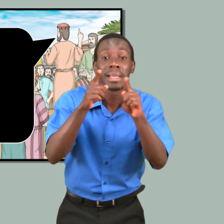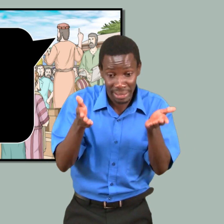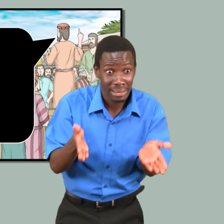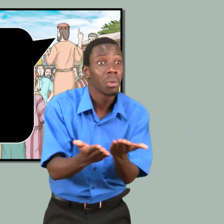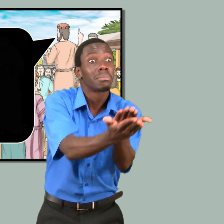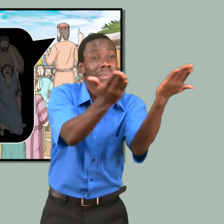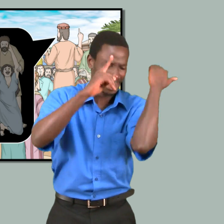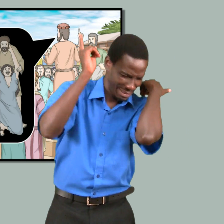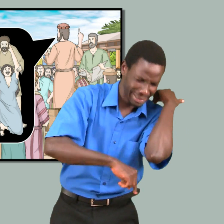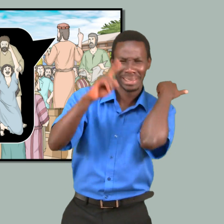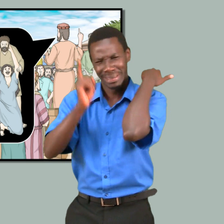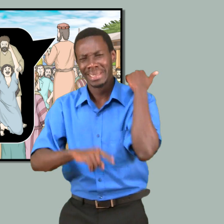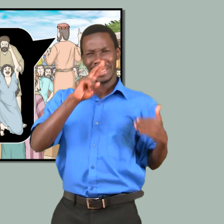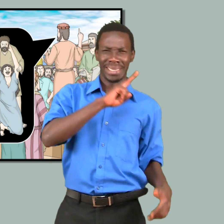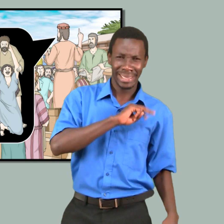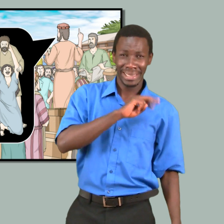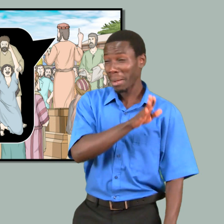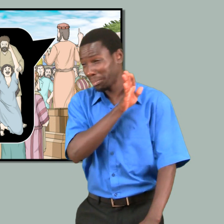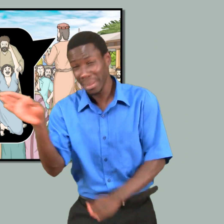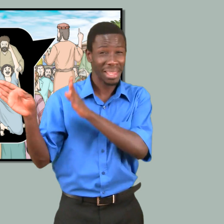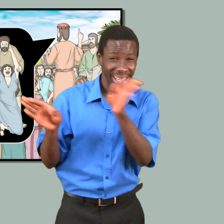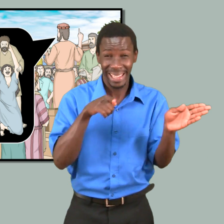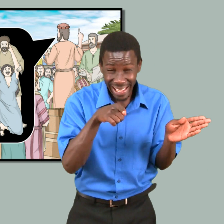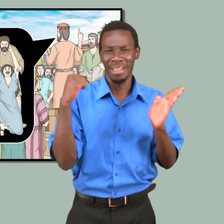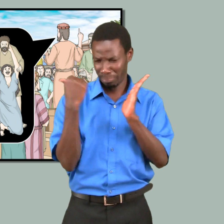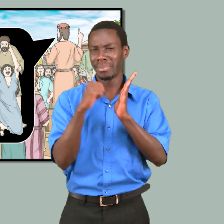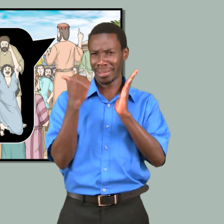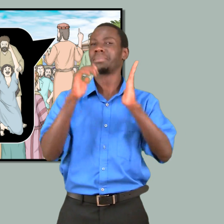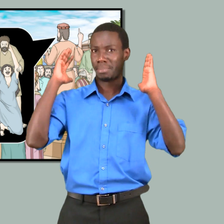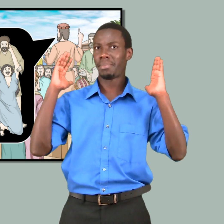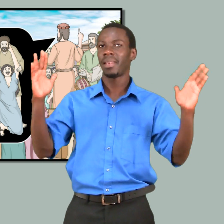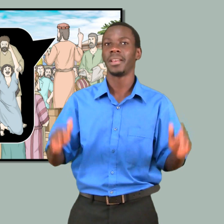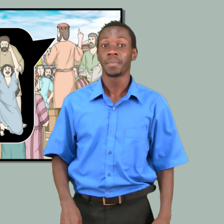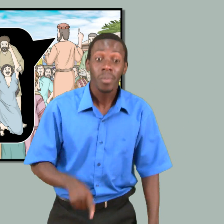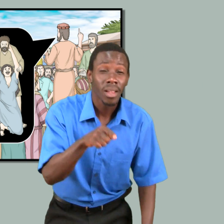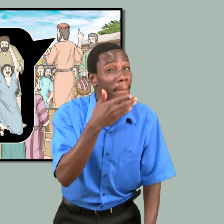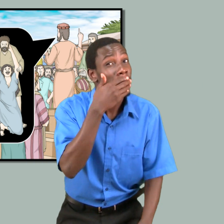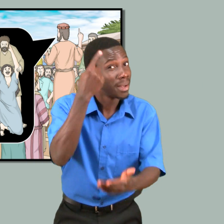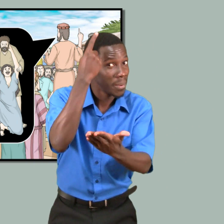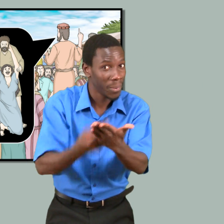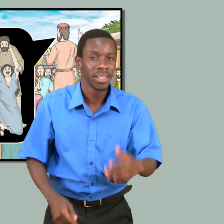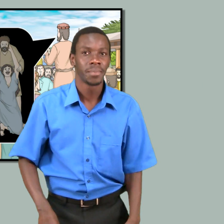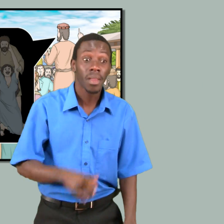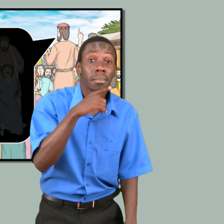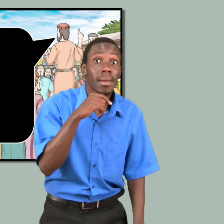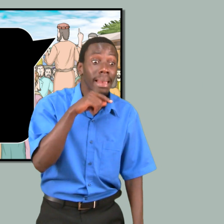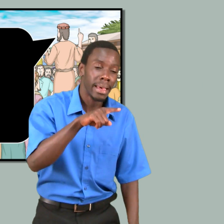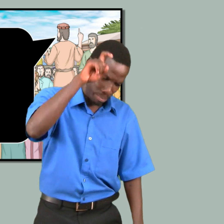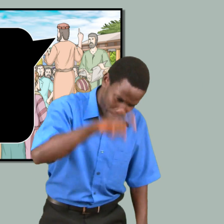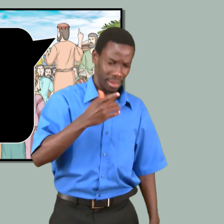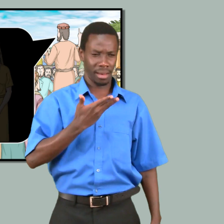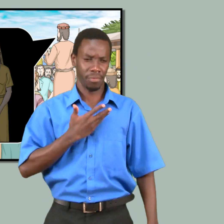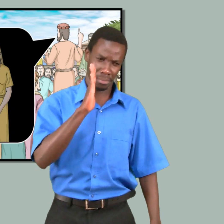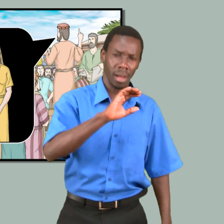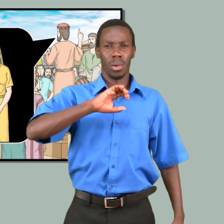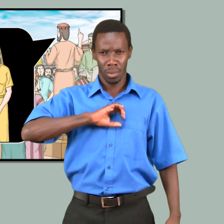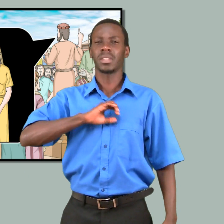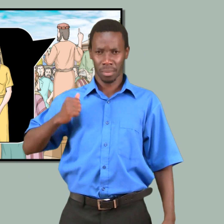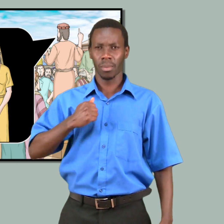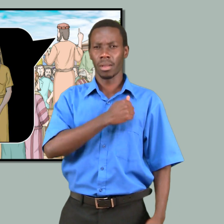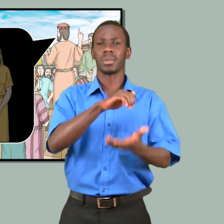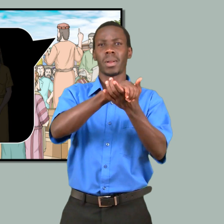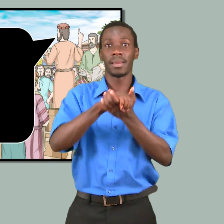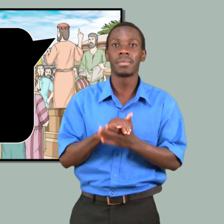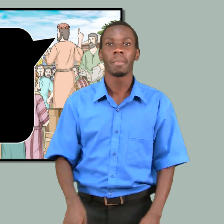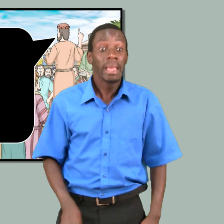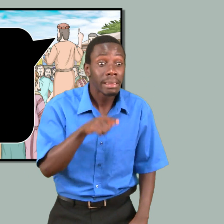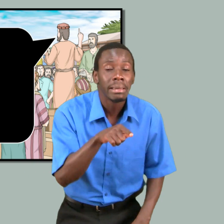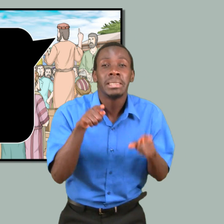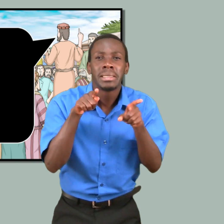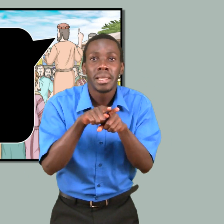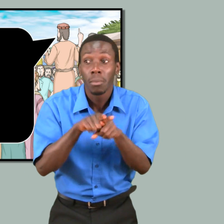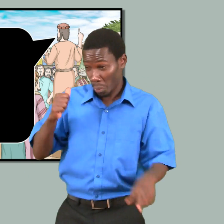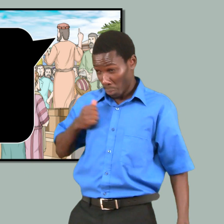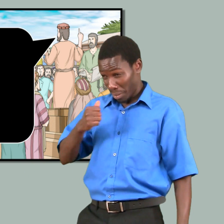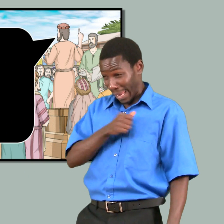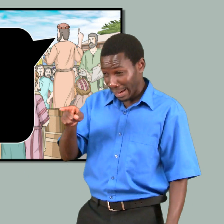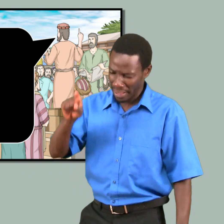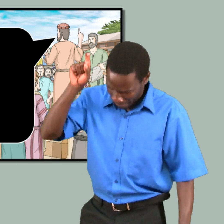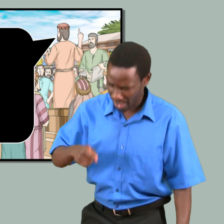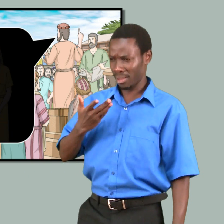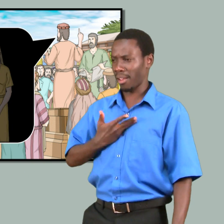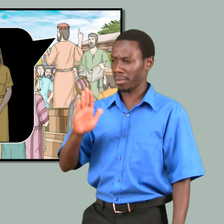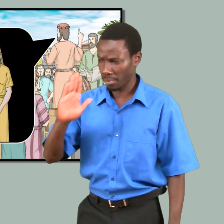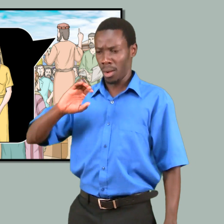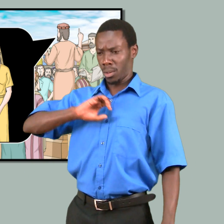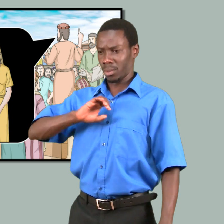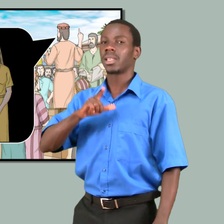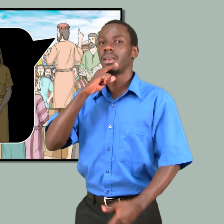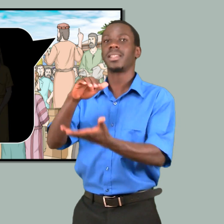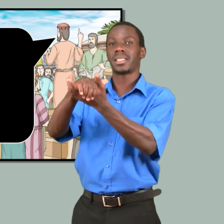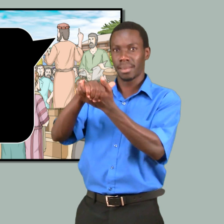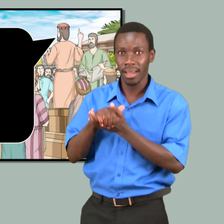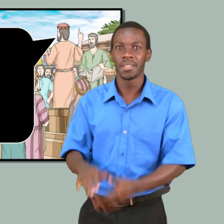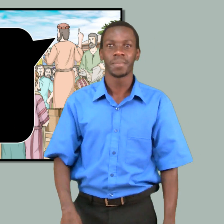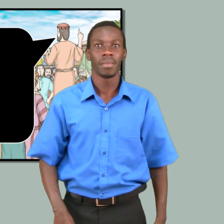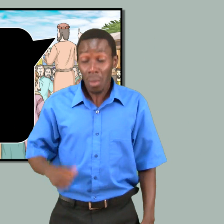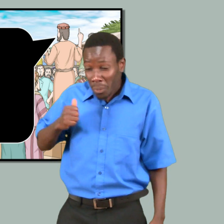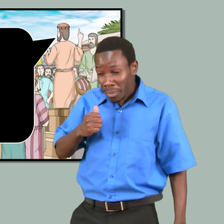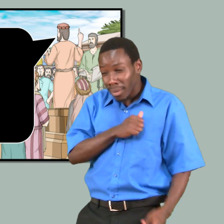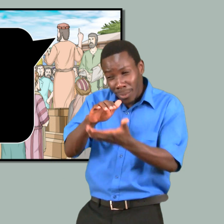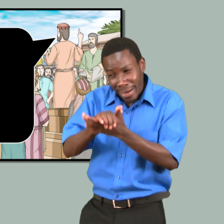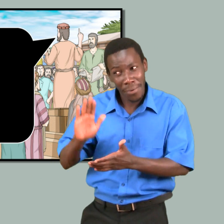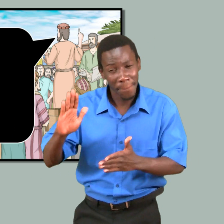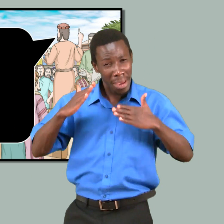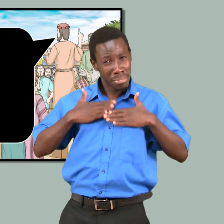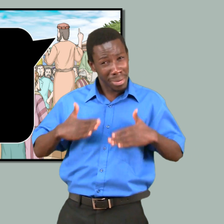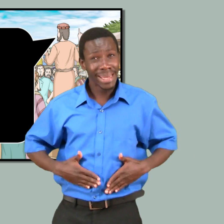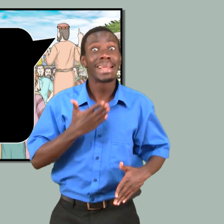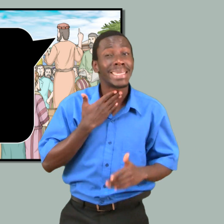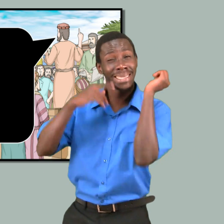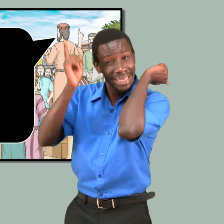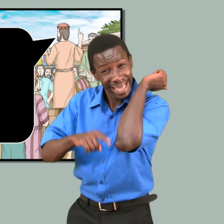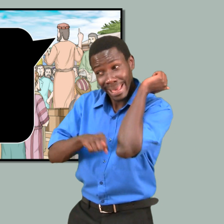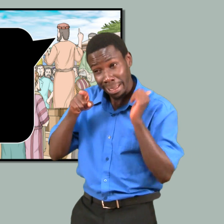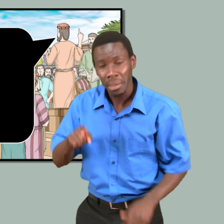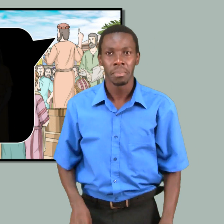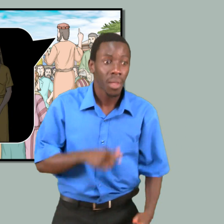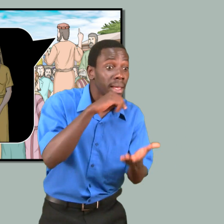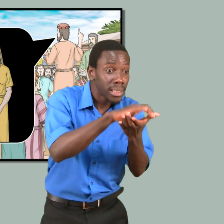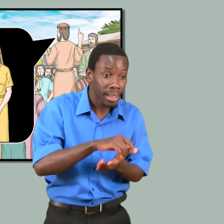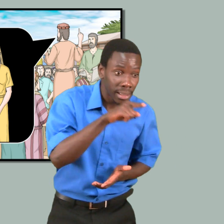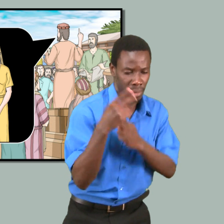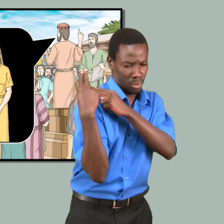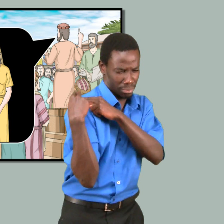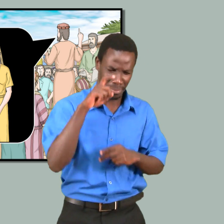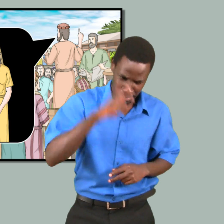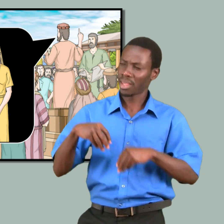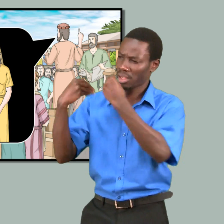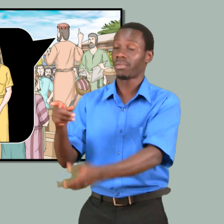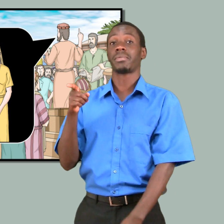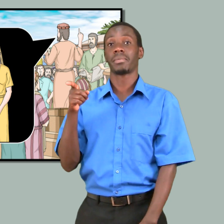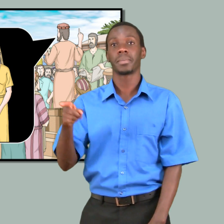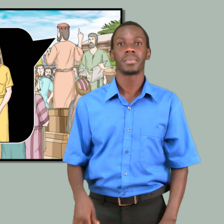But because there is so much sexual immorality, each man should have his own wife, and each woman her own husband.